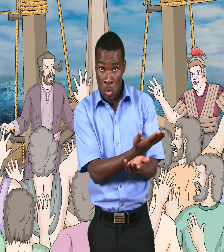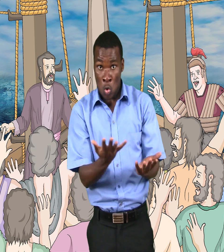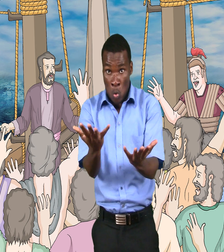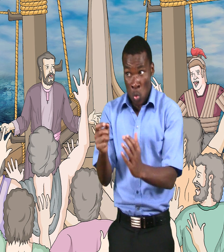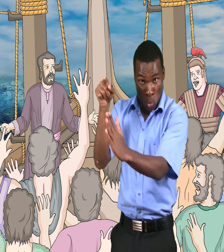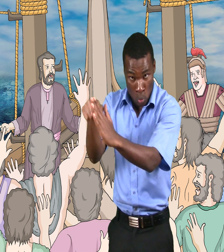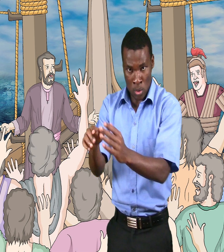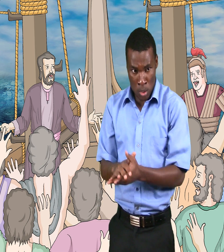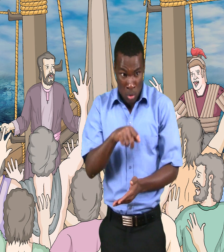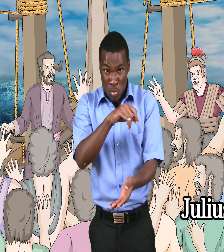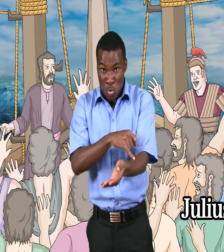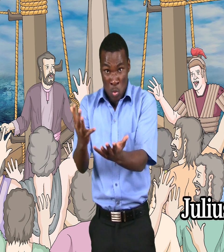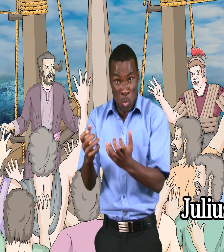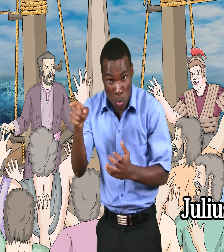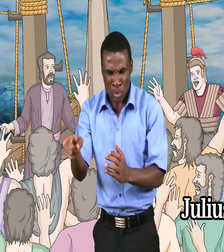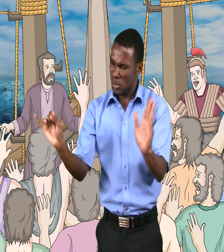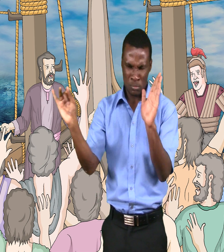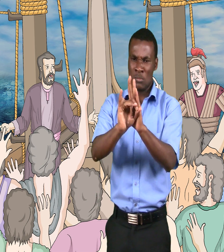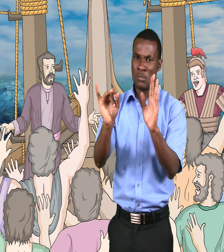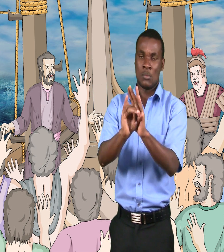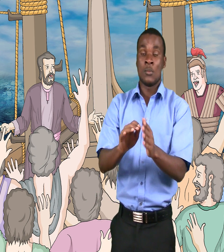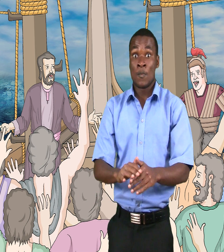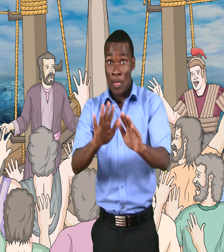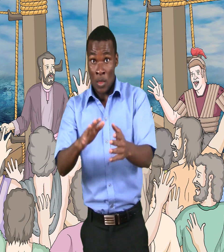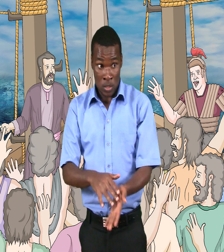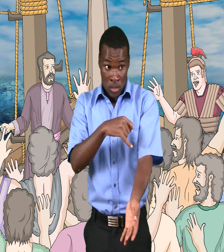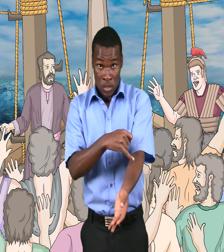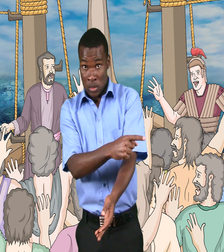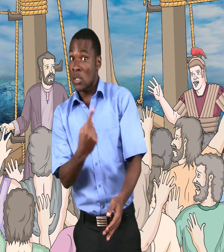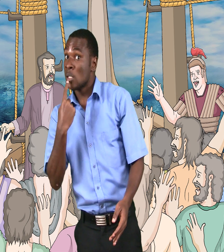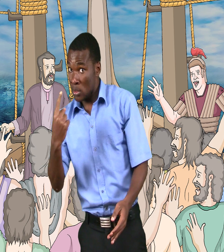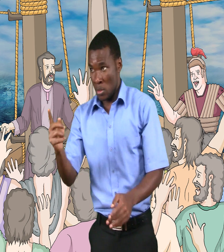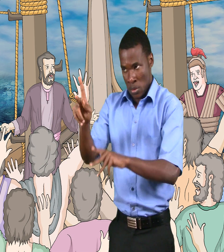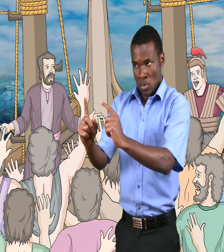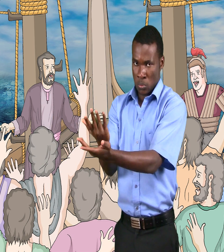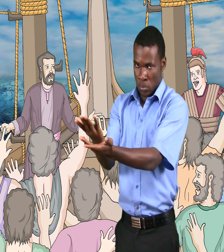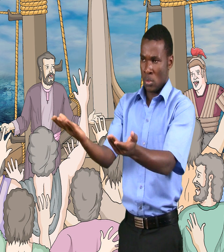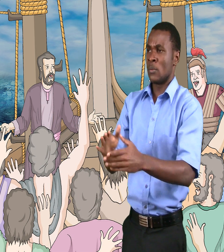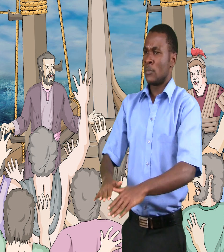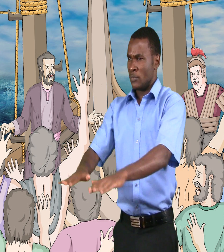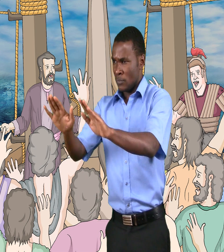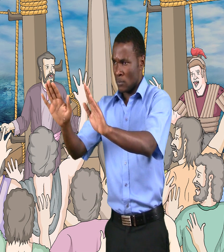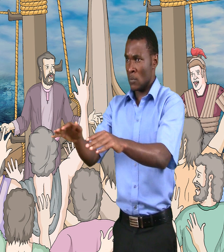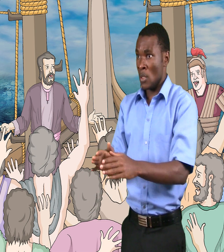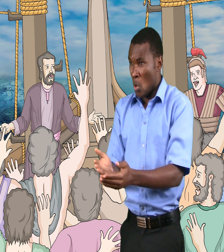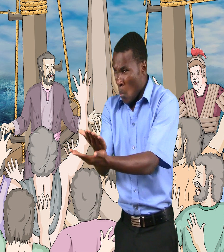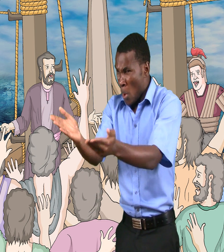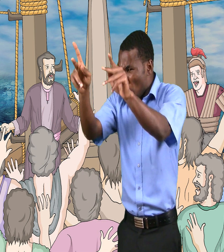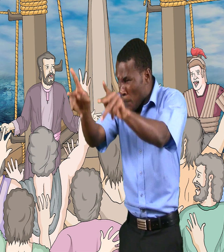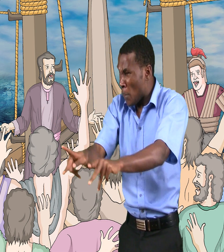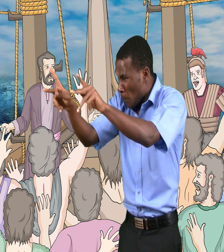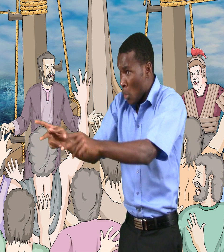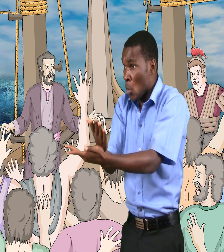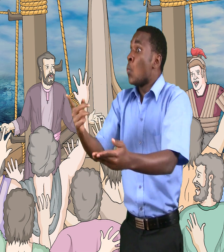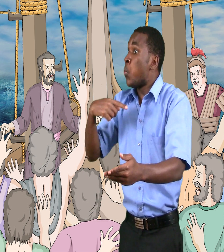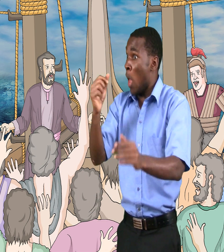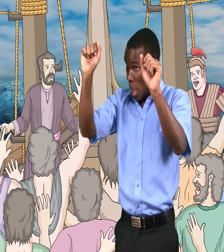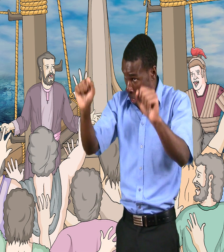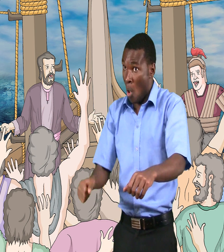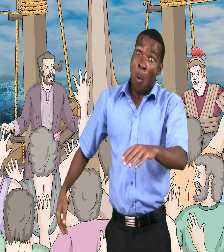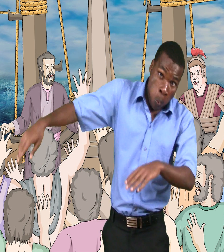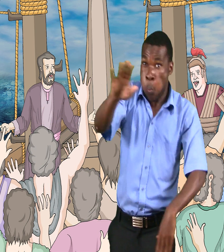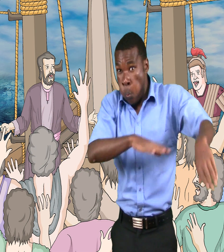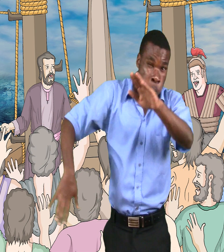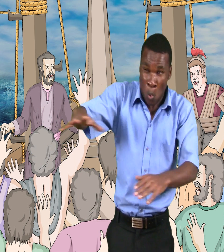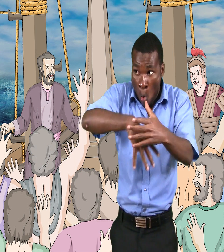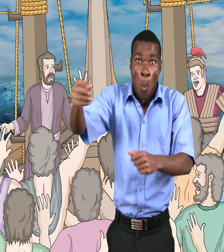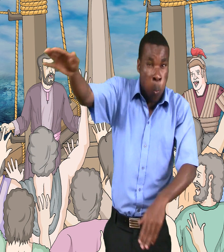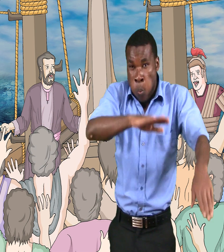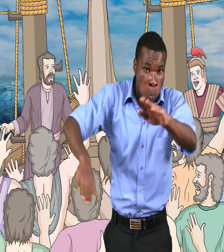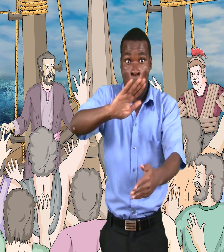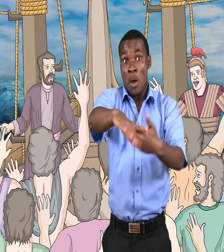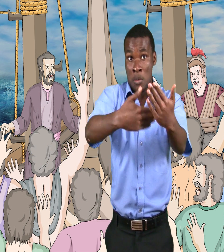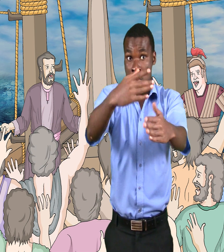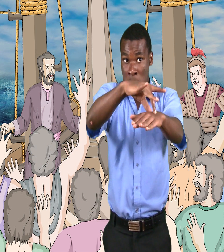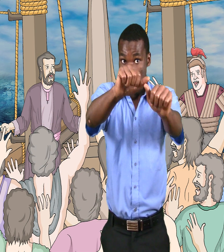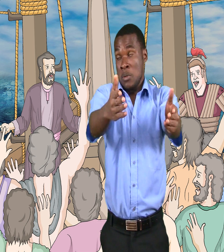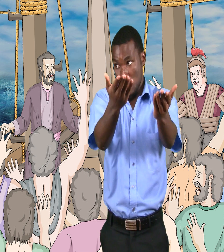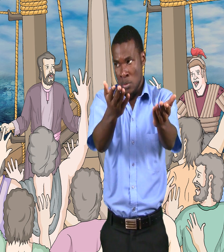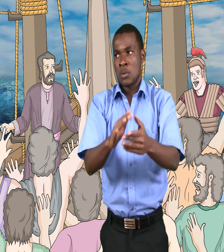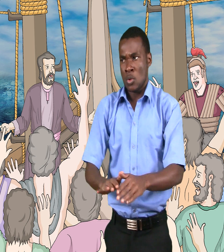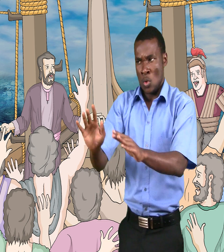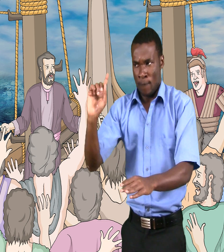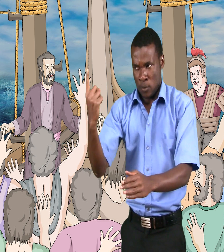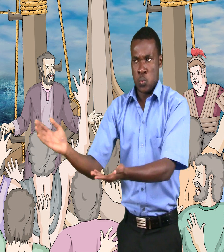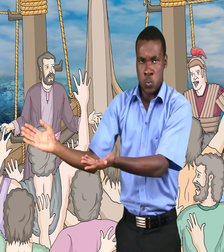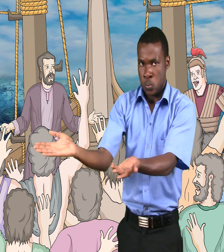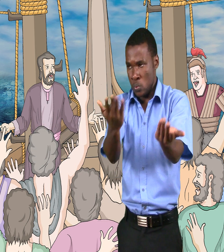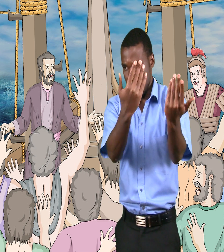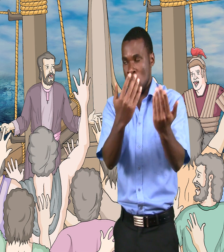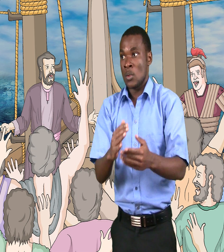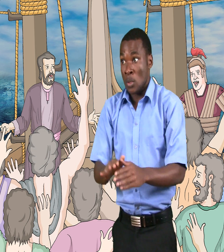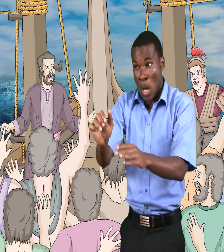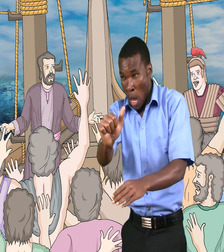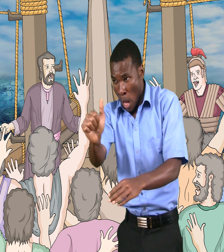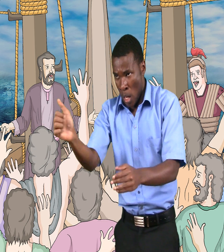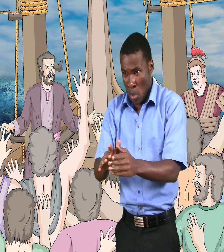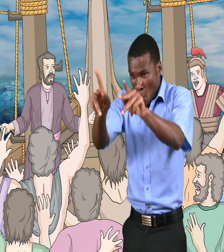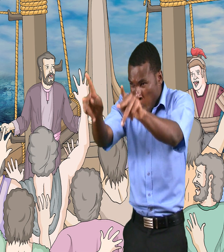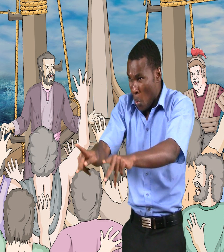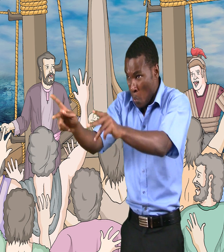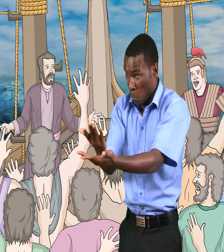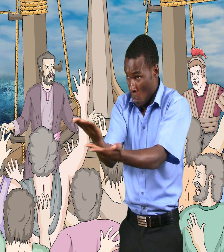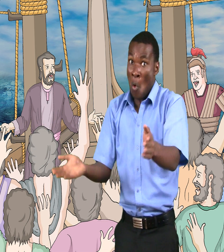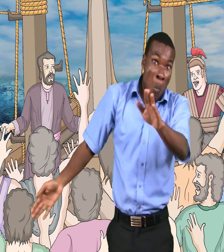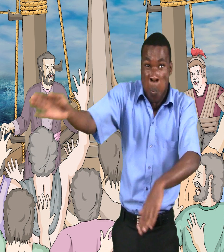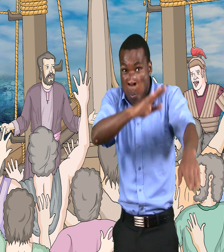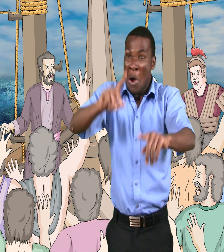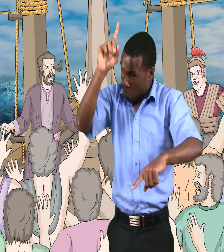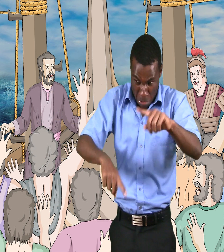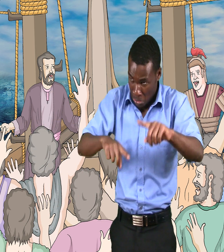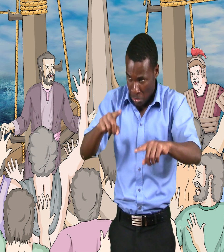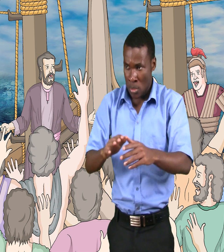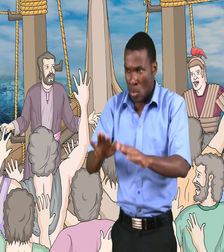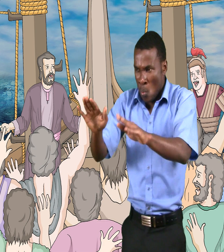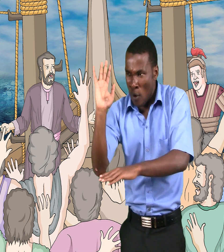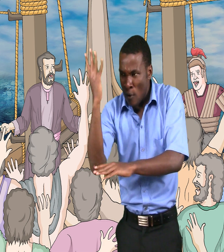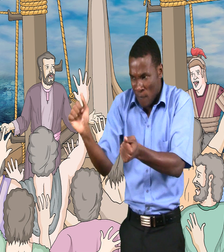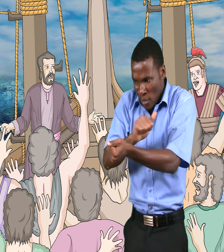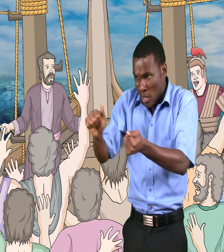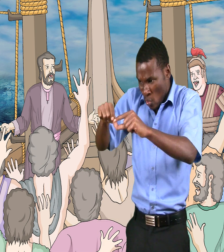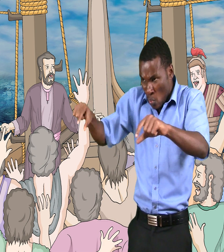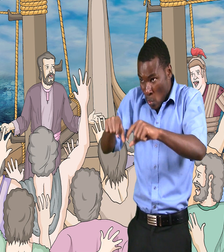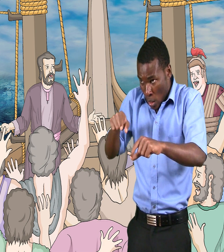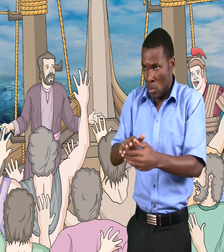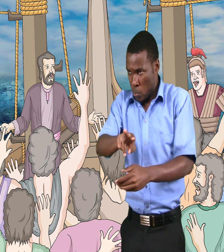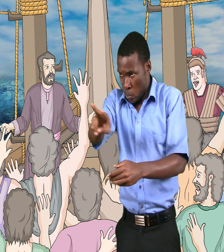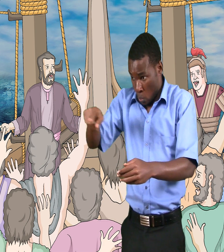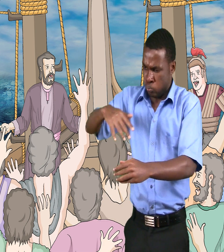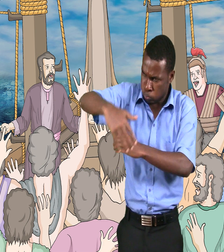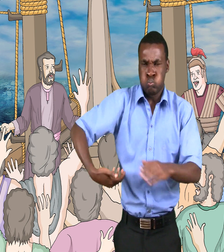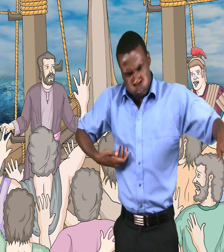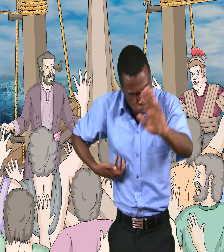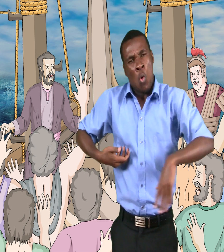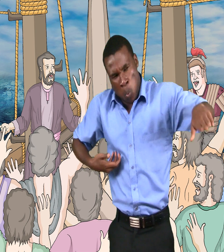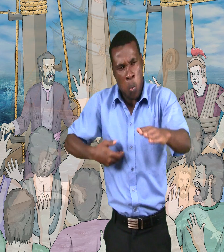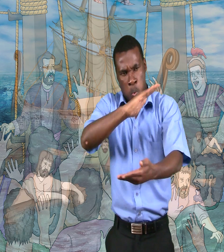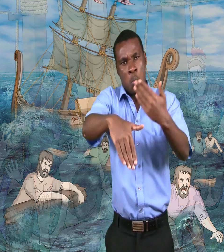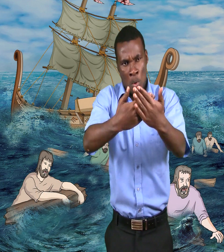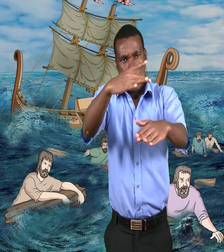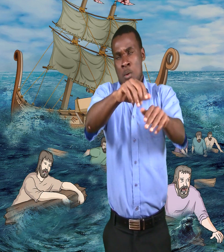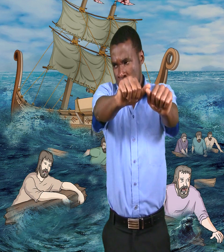But the centurion, wanting to spare Paul’s life, thwarted their plan.